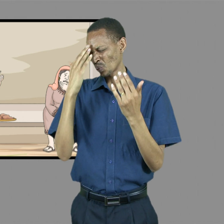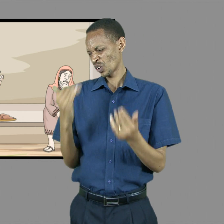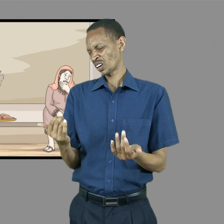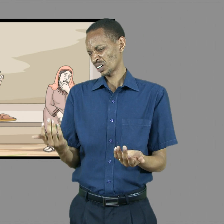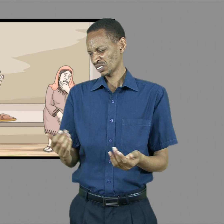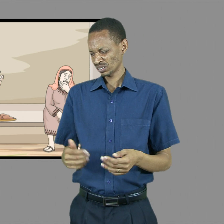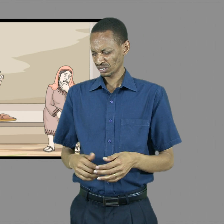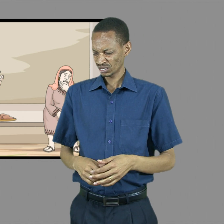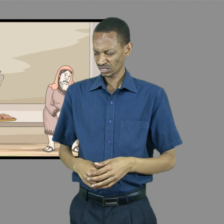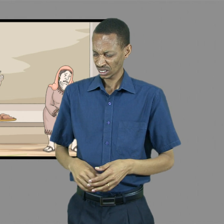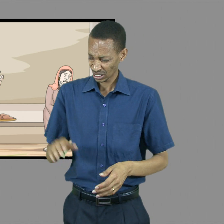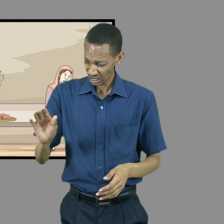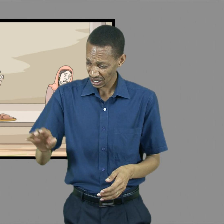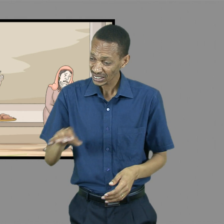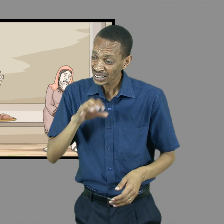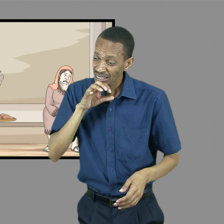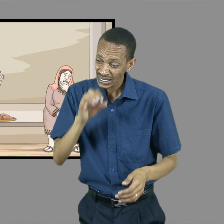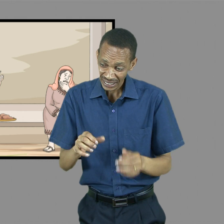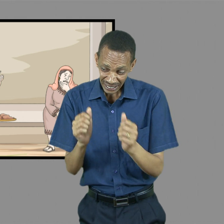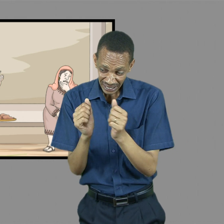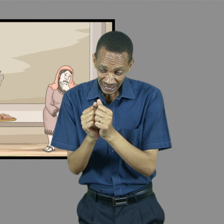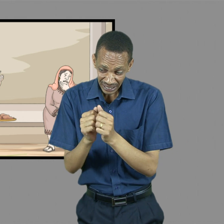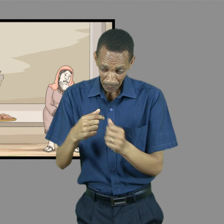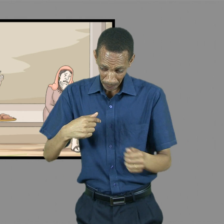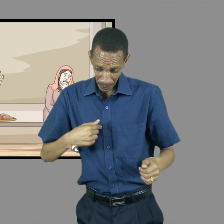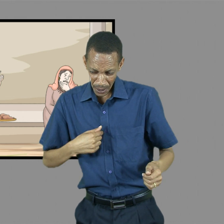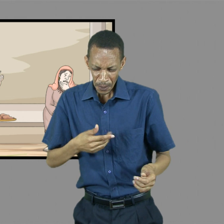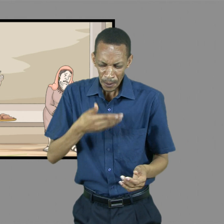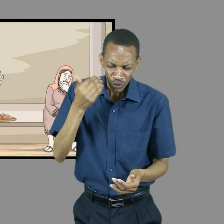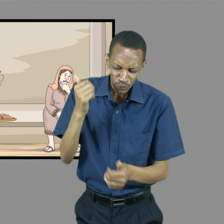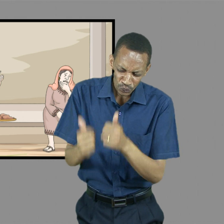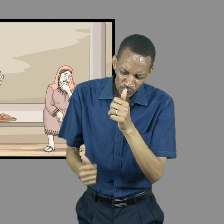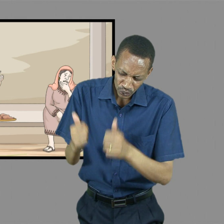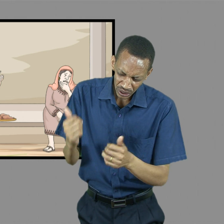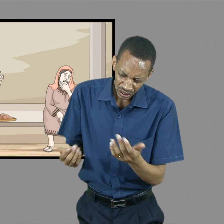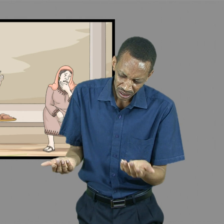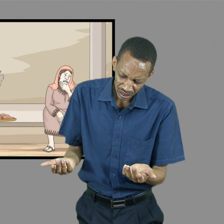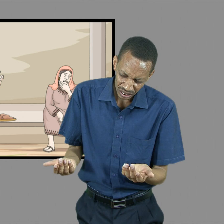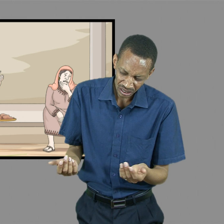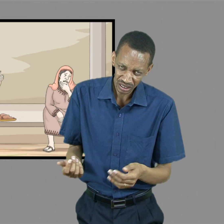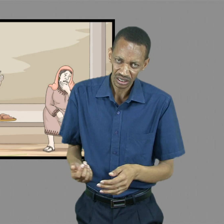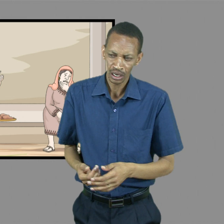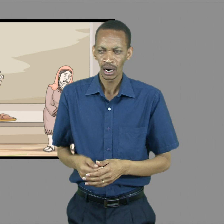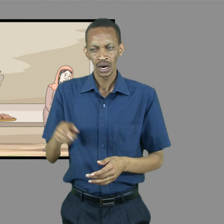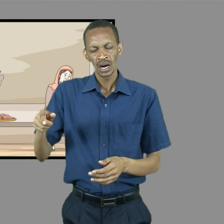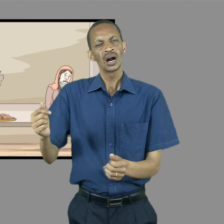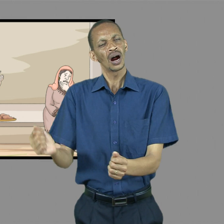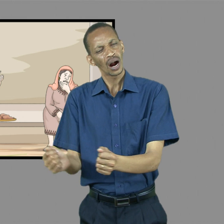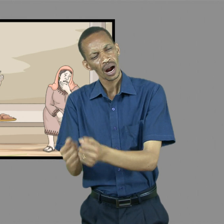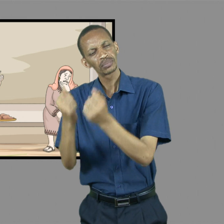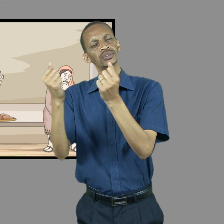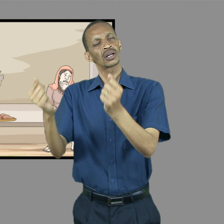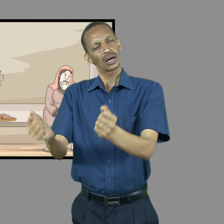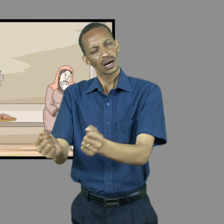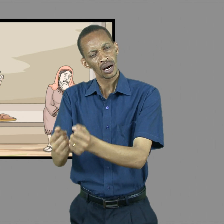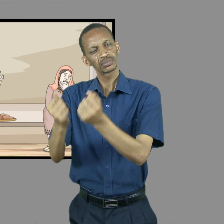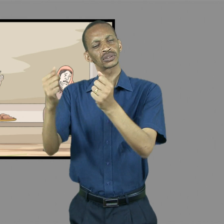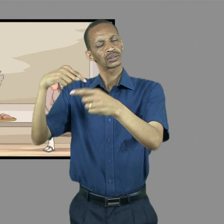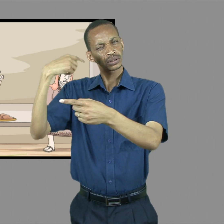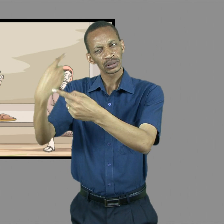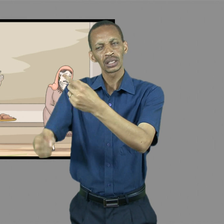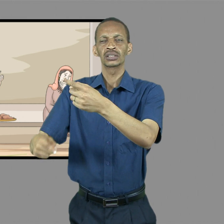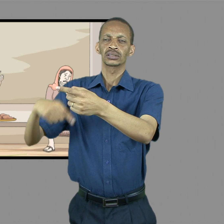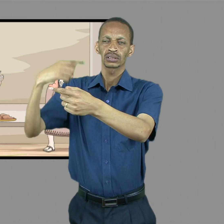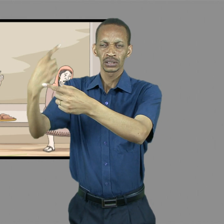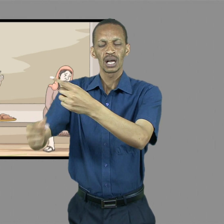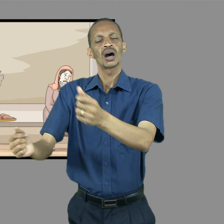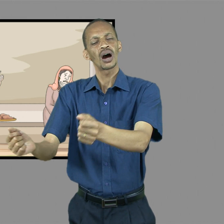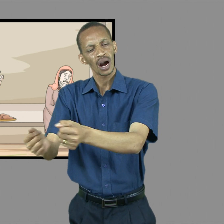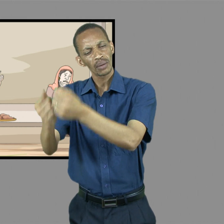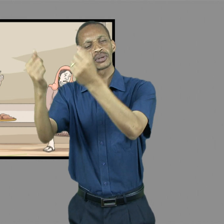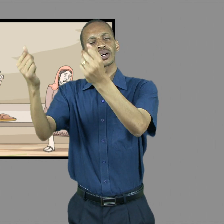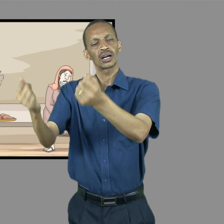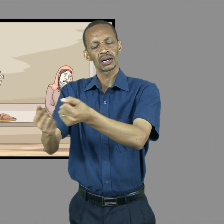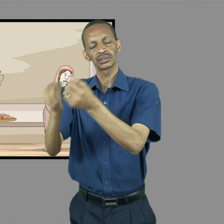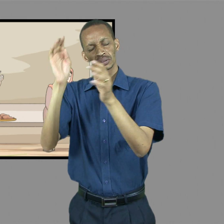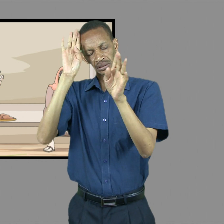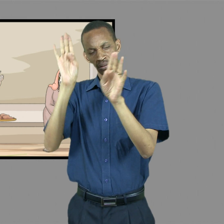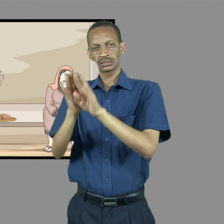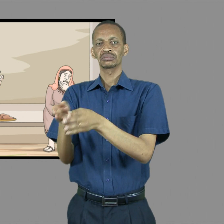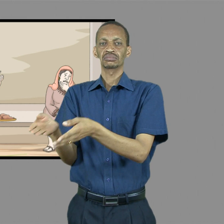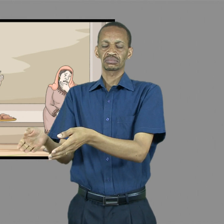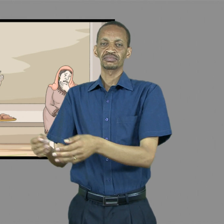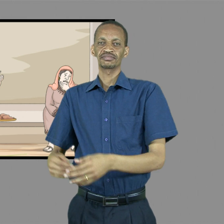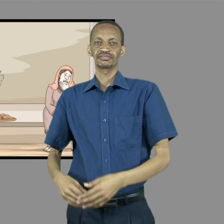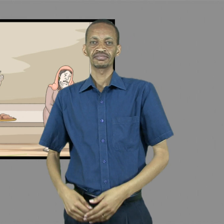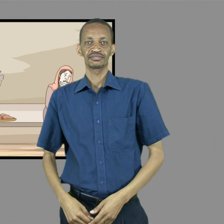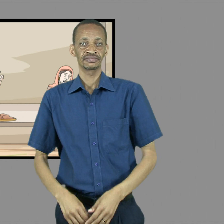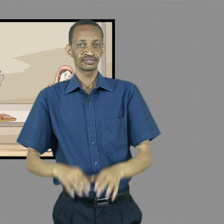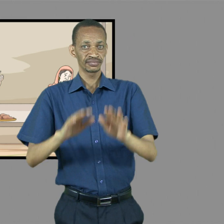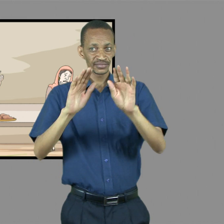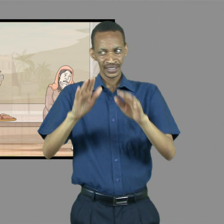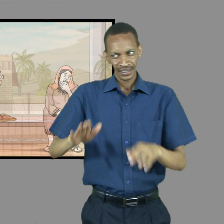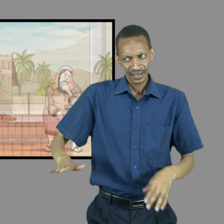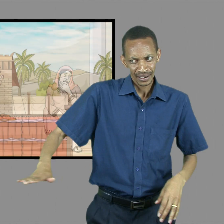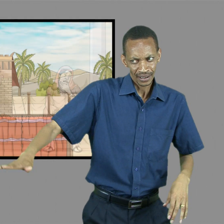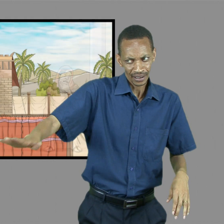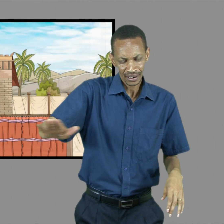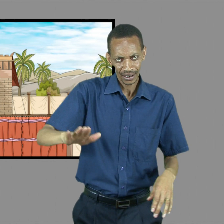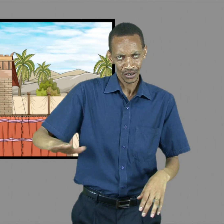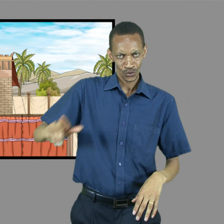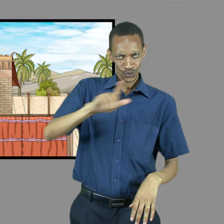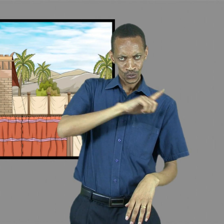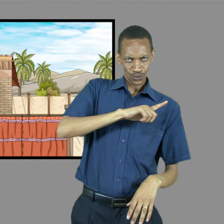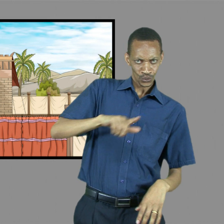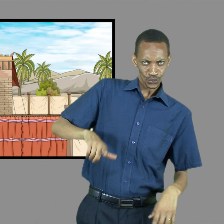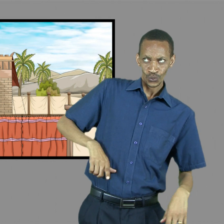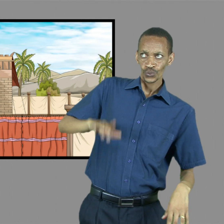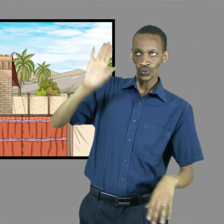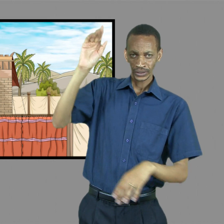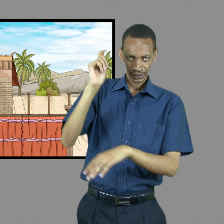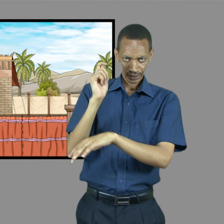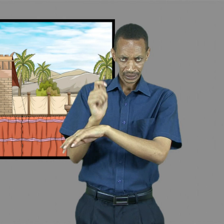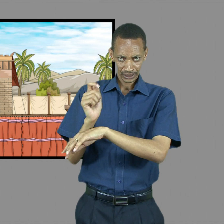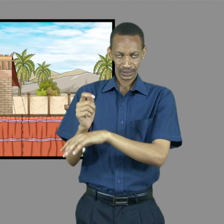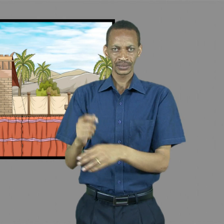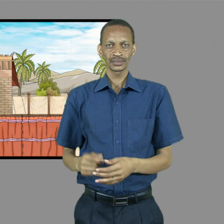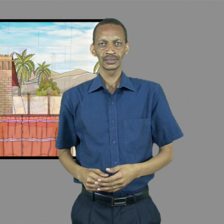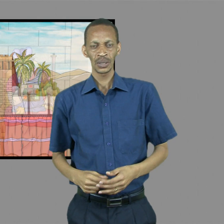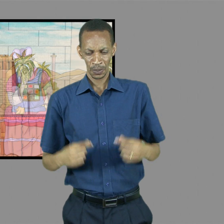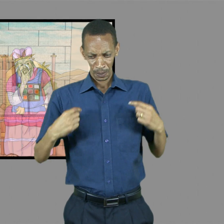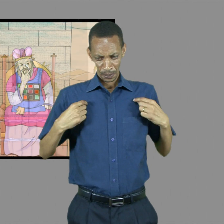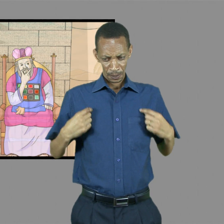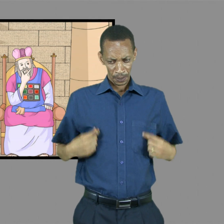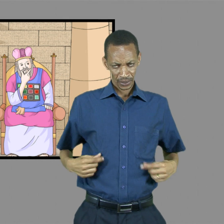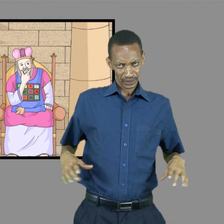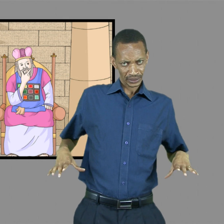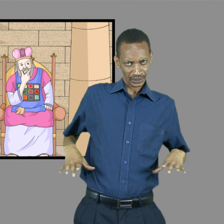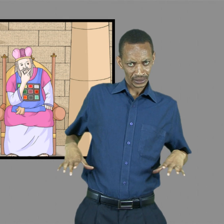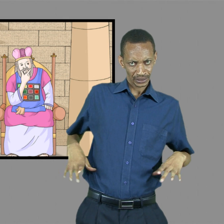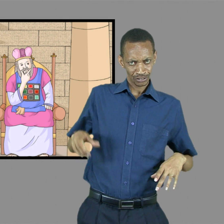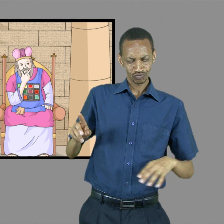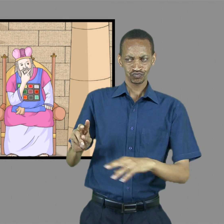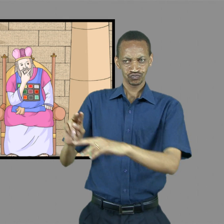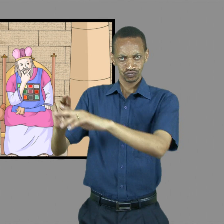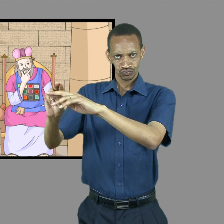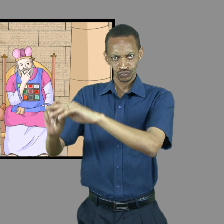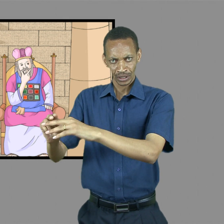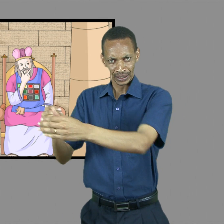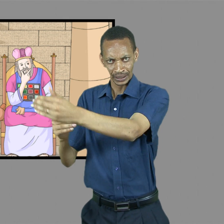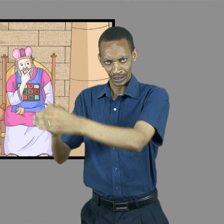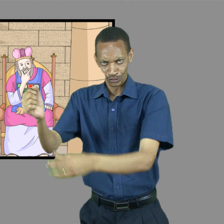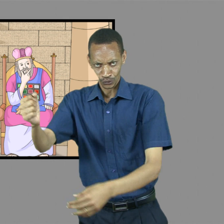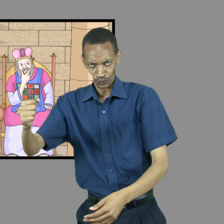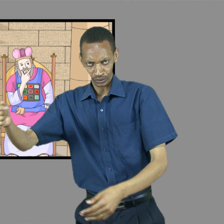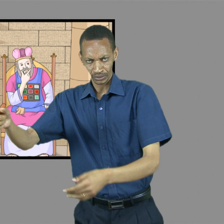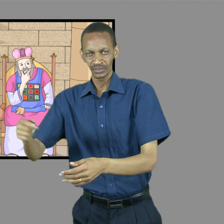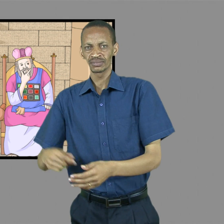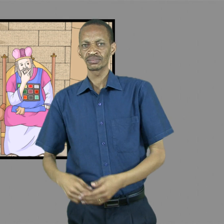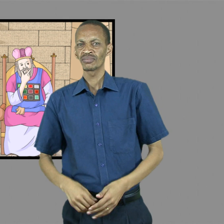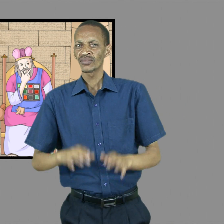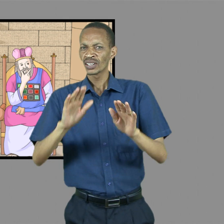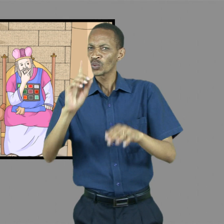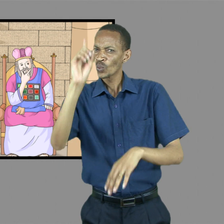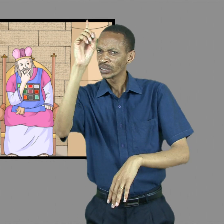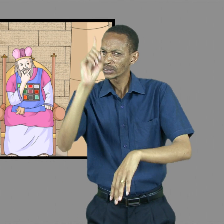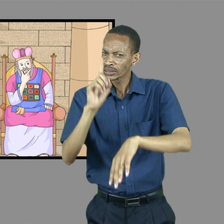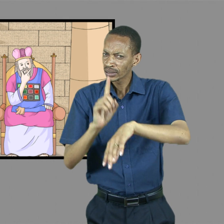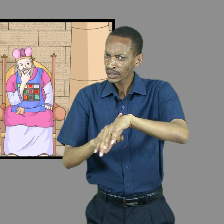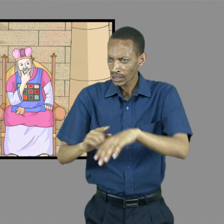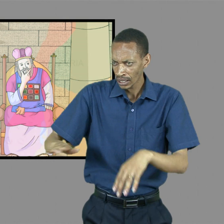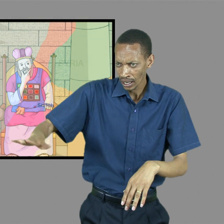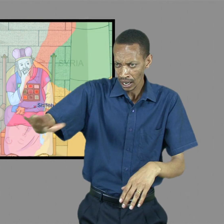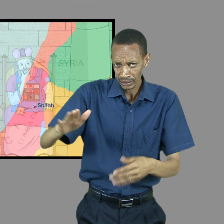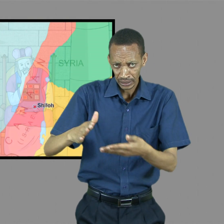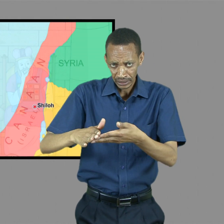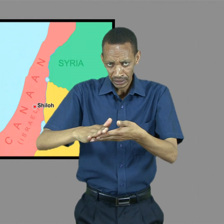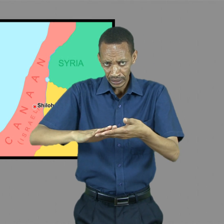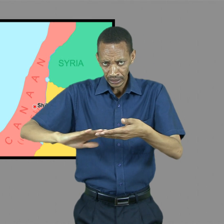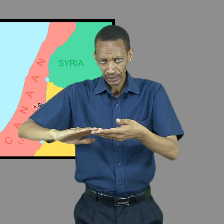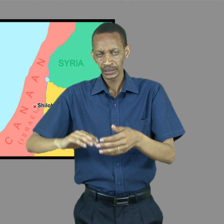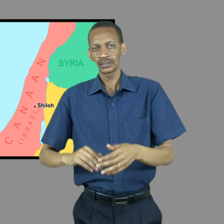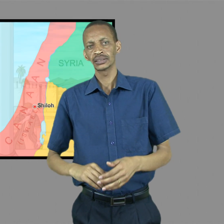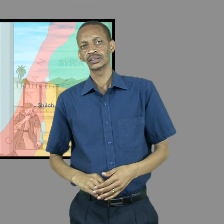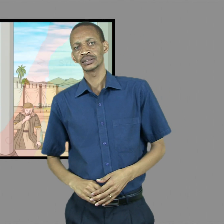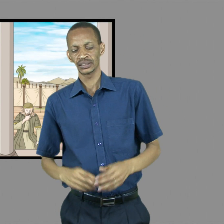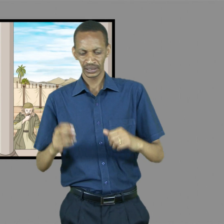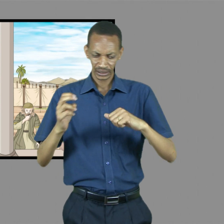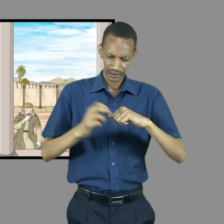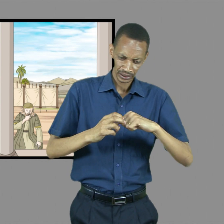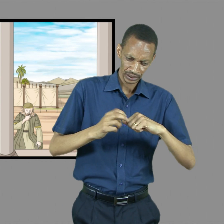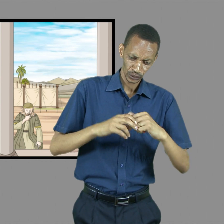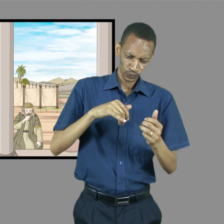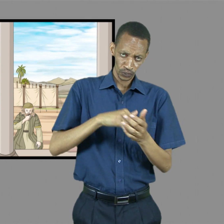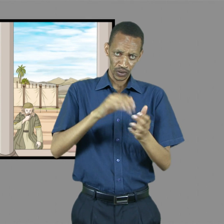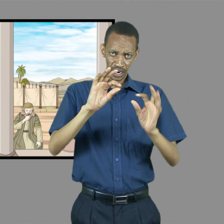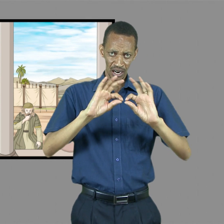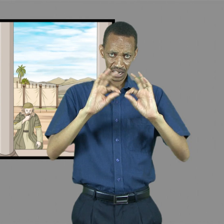Am I not better to you than ten sons?” So after they had finished eating and drinking in Shiloh, Hannah stood up.